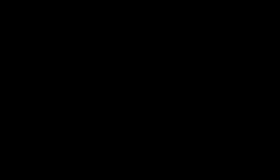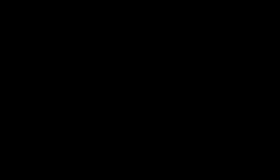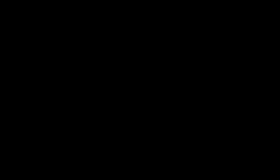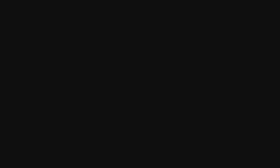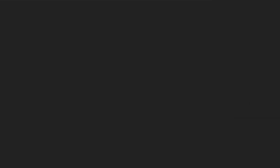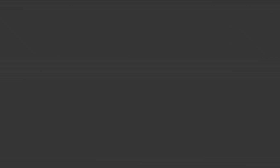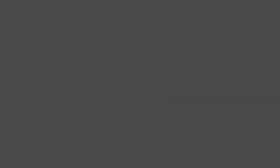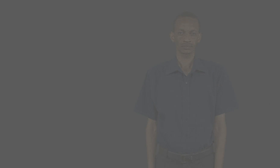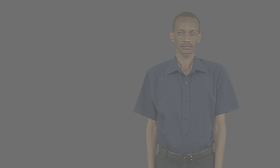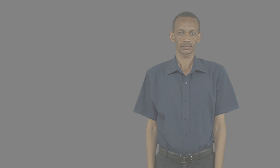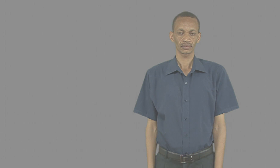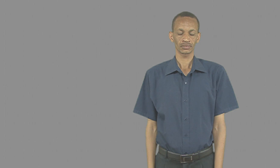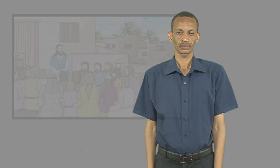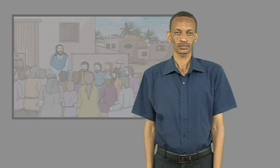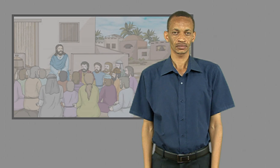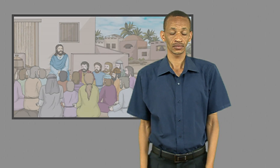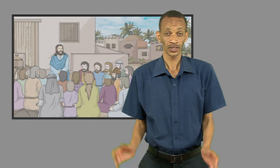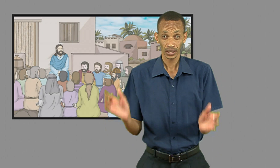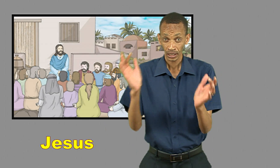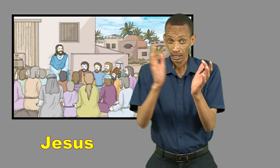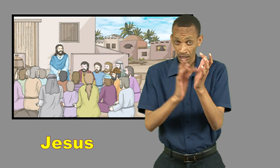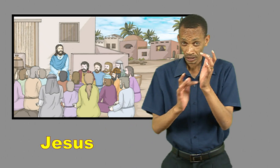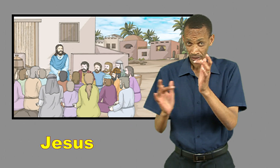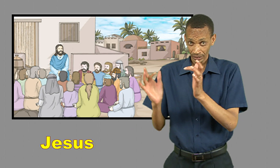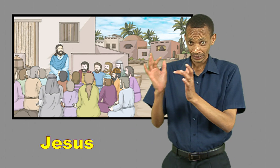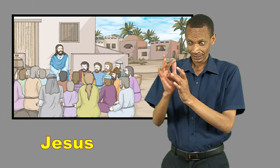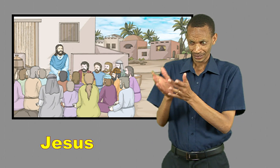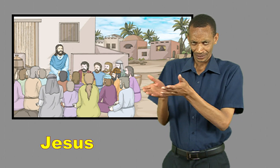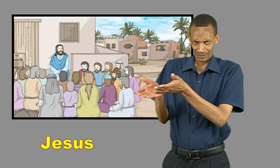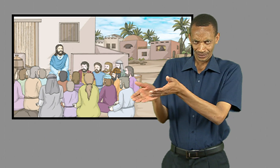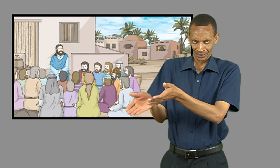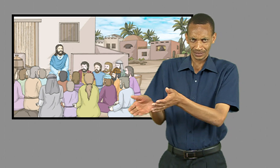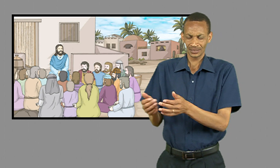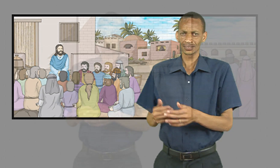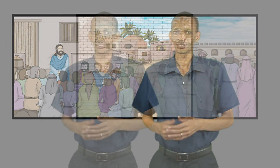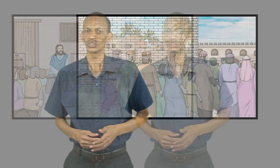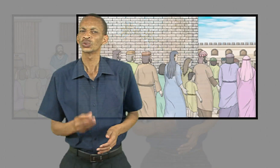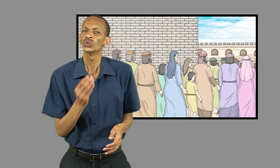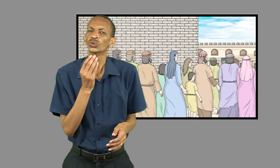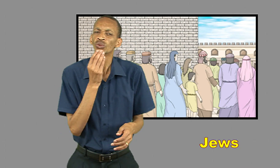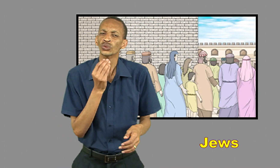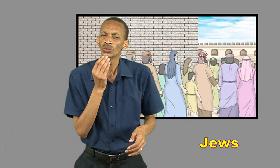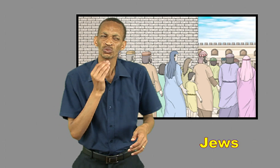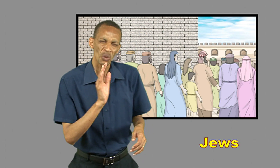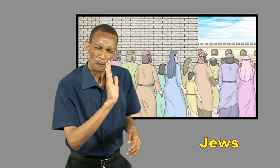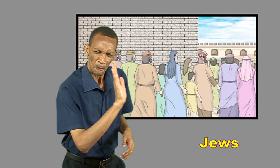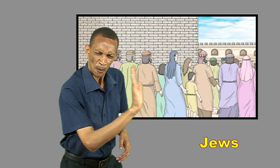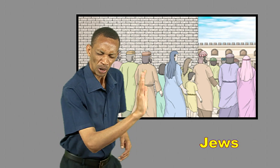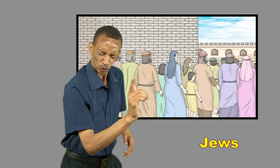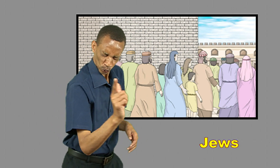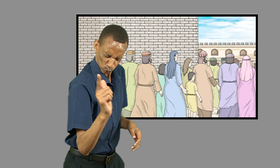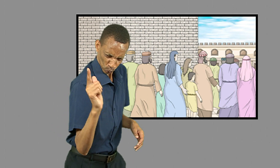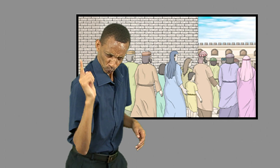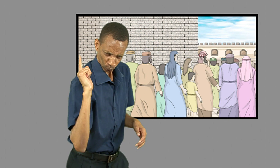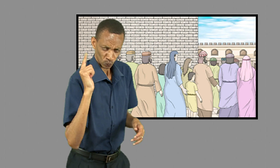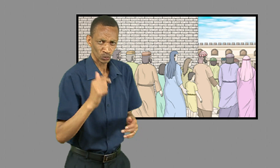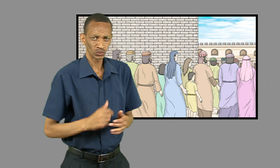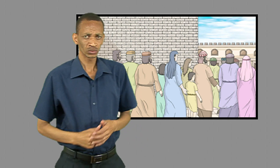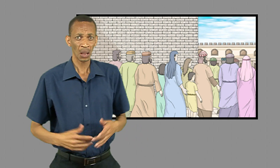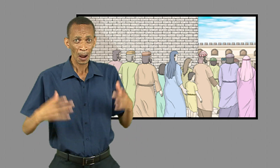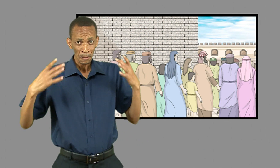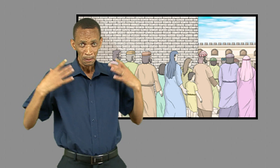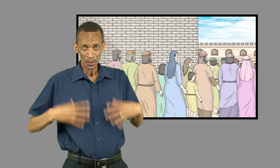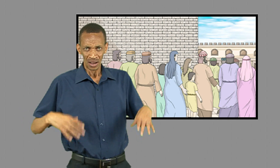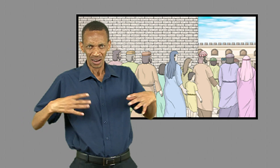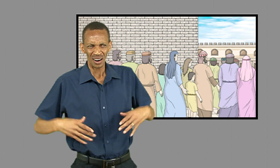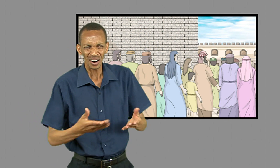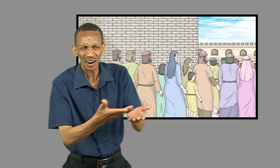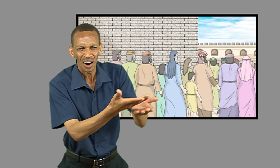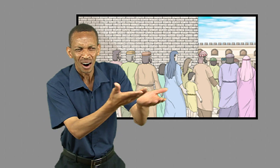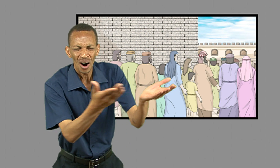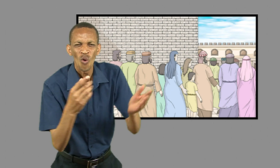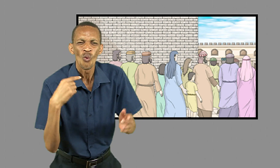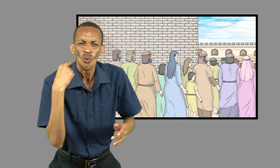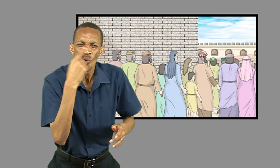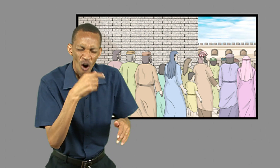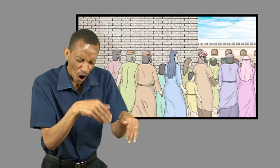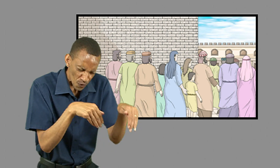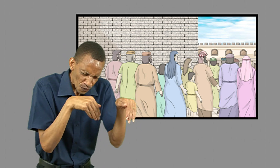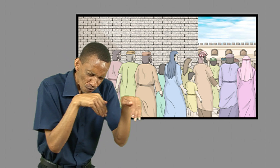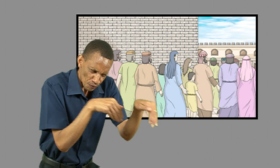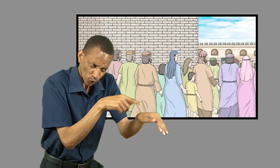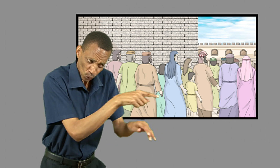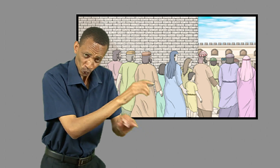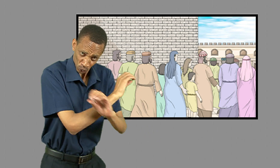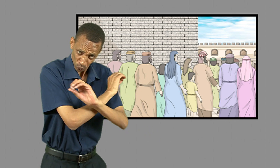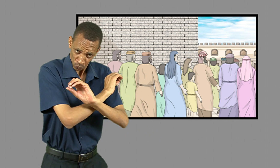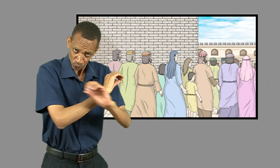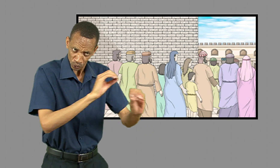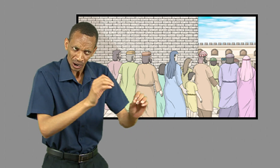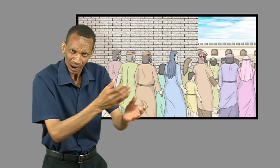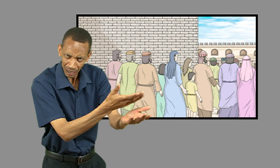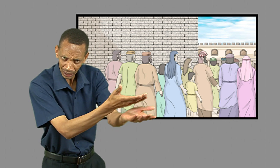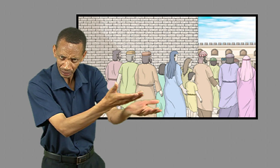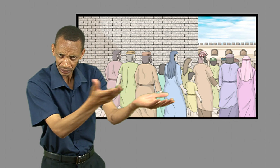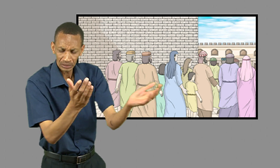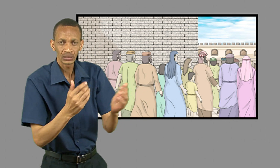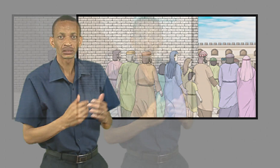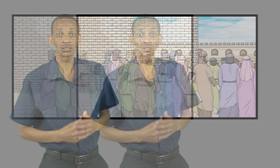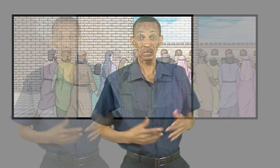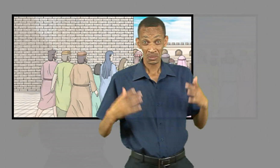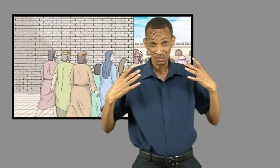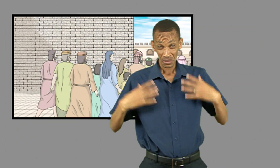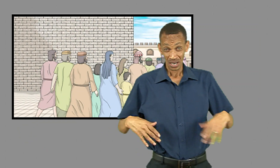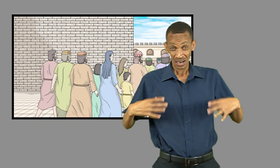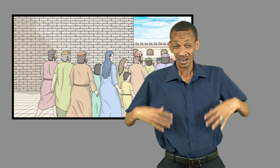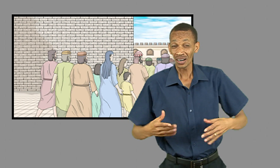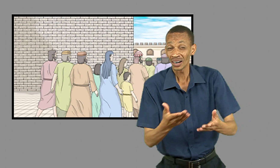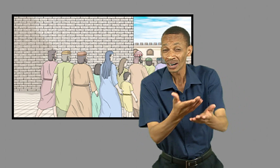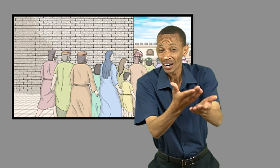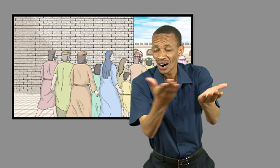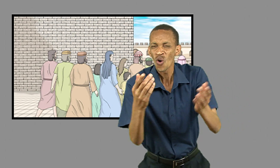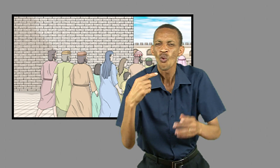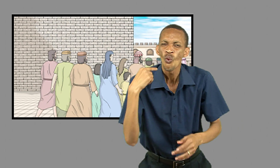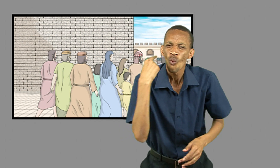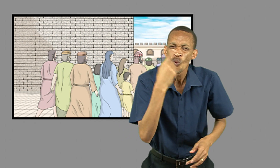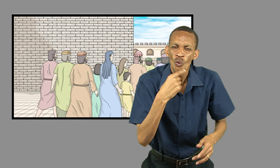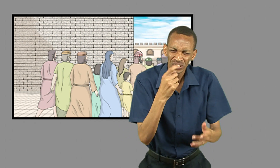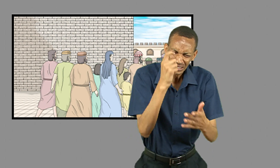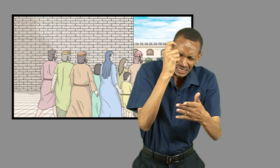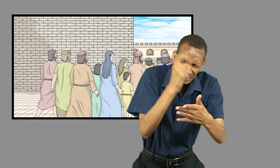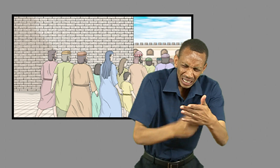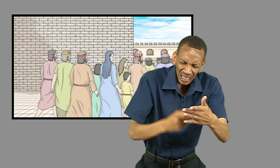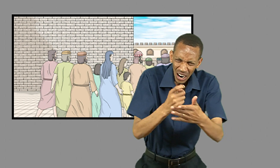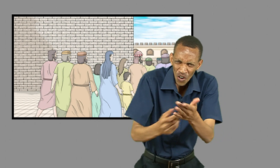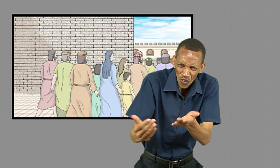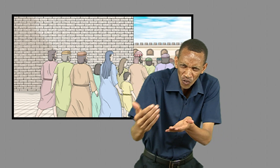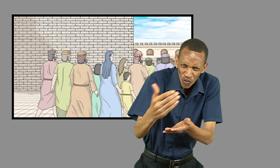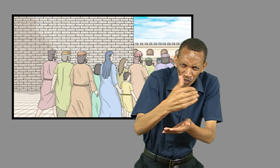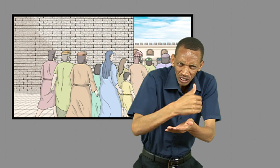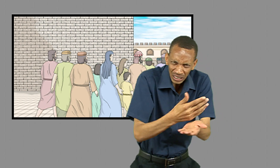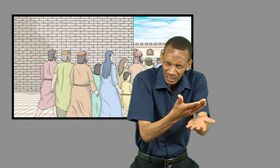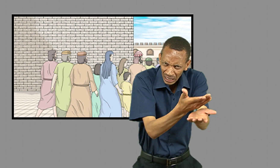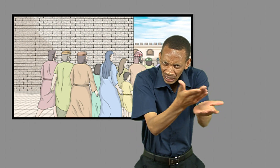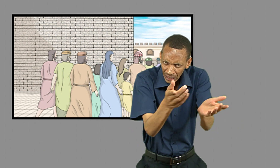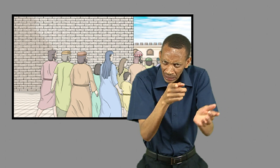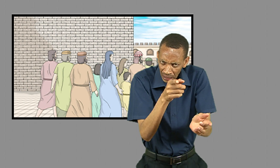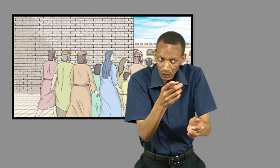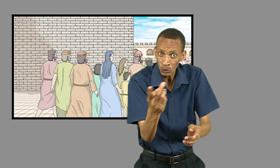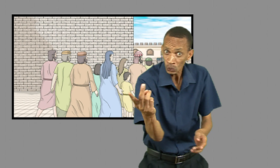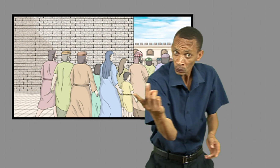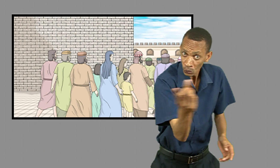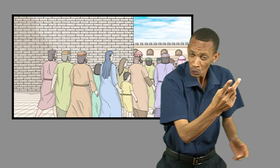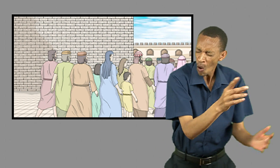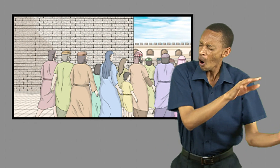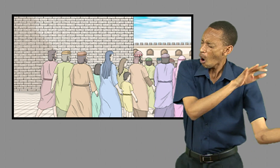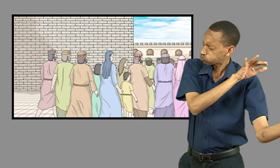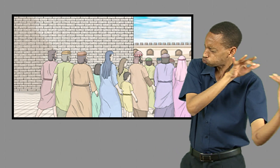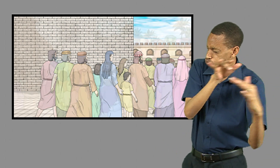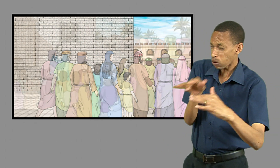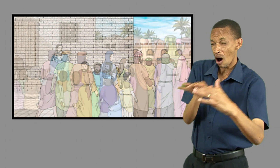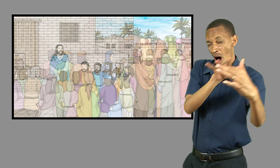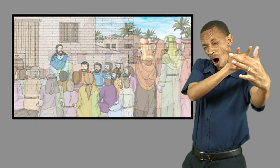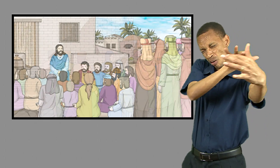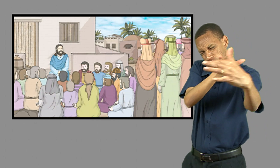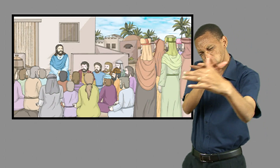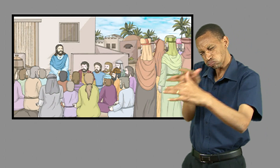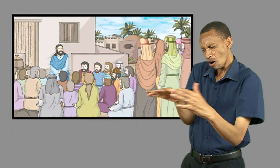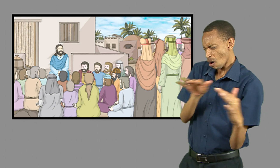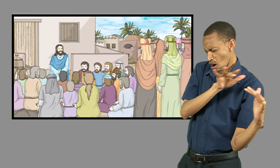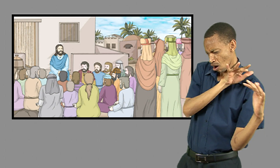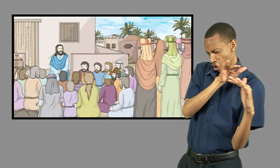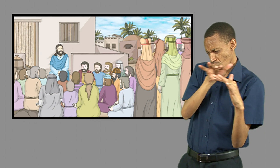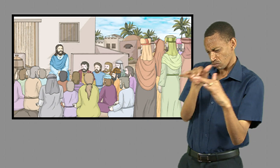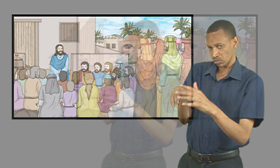Now all the tax collectors and sinners were gathering around to listen to Jesus.